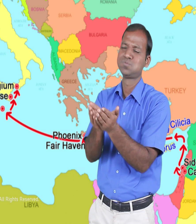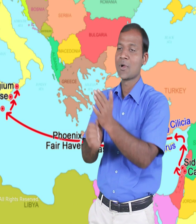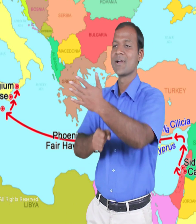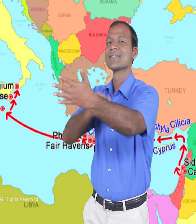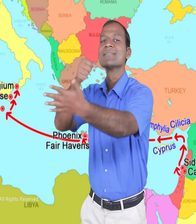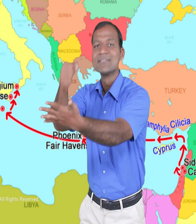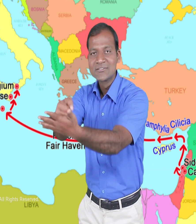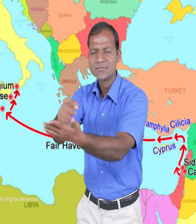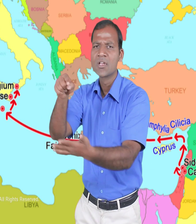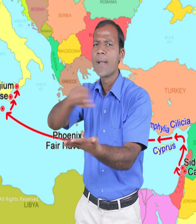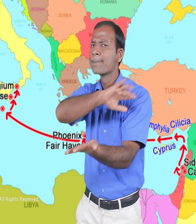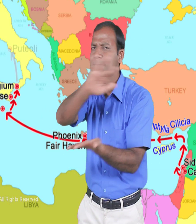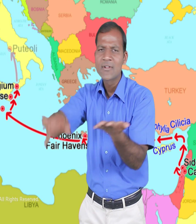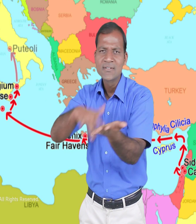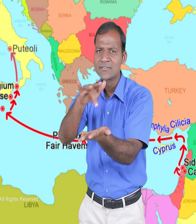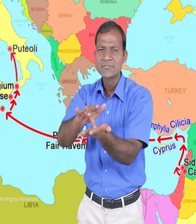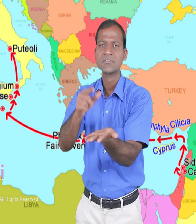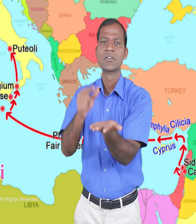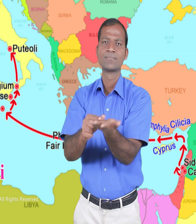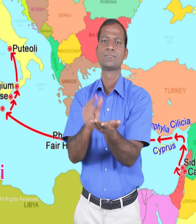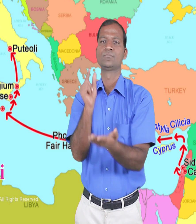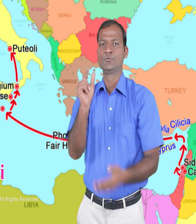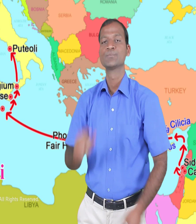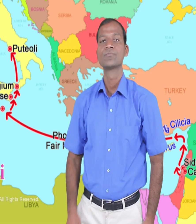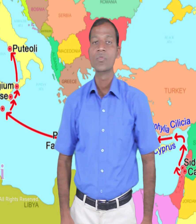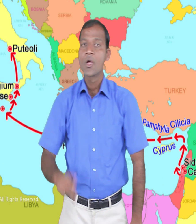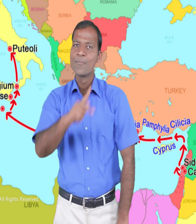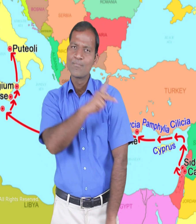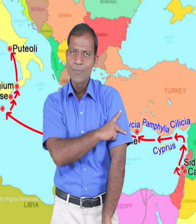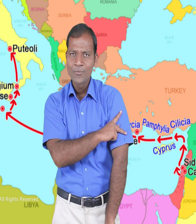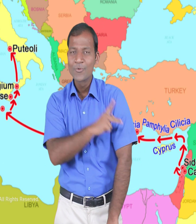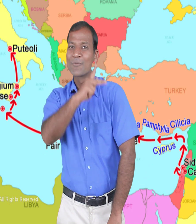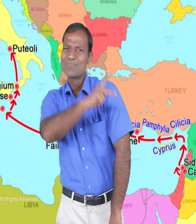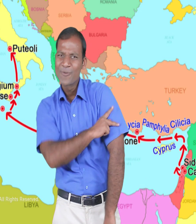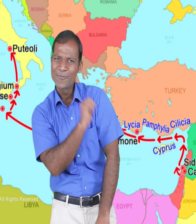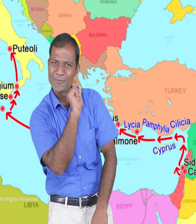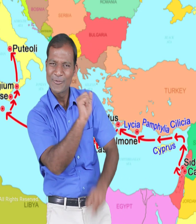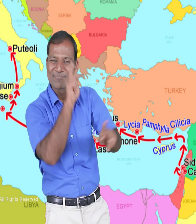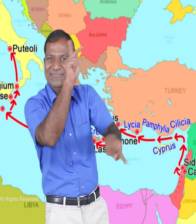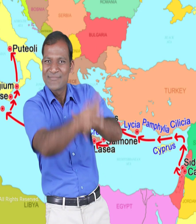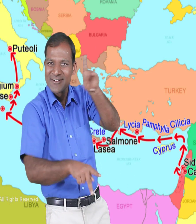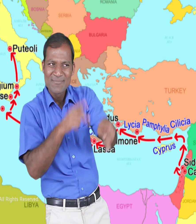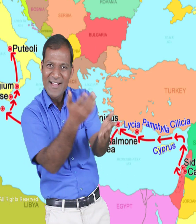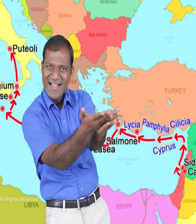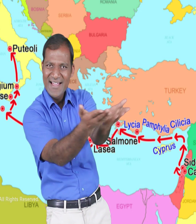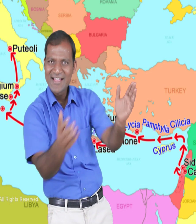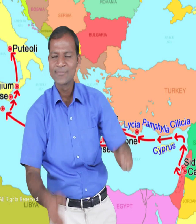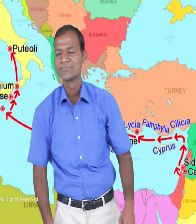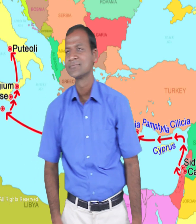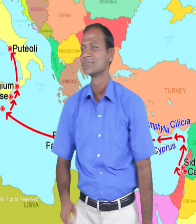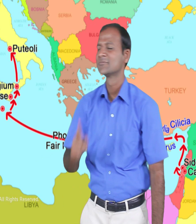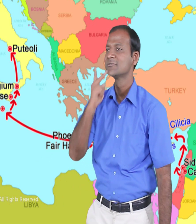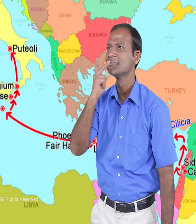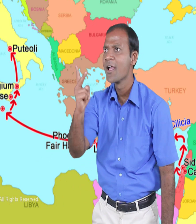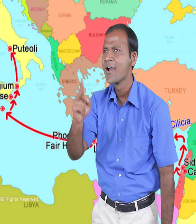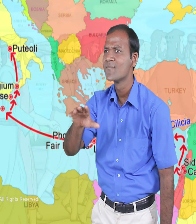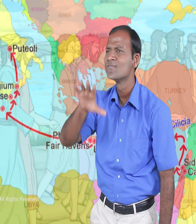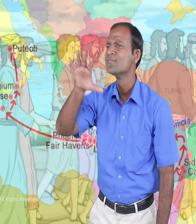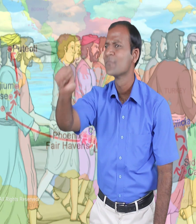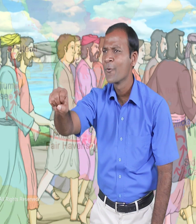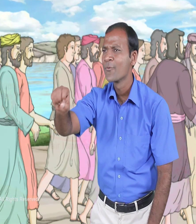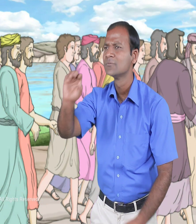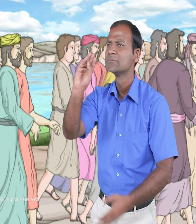After one day, a south wind came up, and on the second day we arrived at Puteoli.